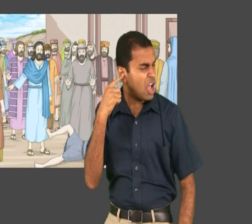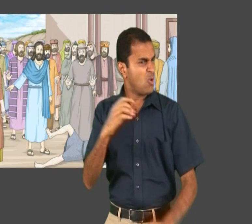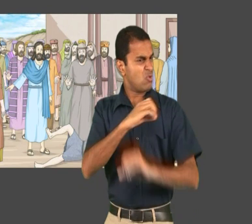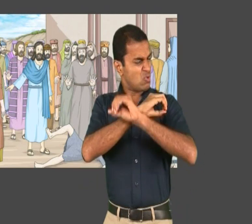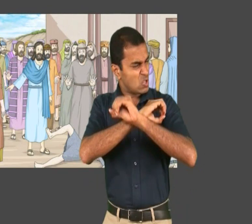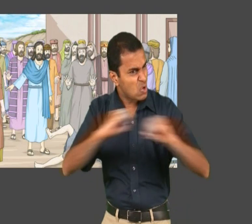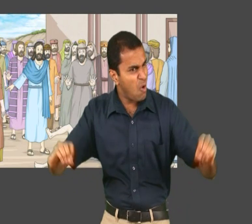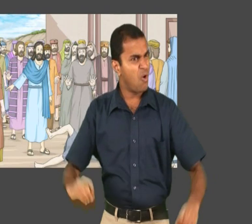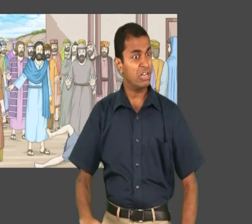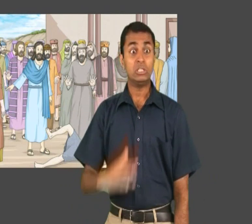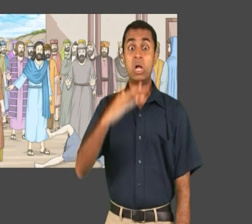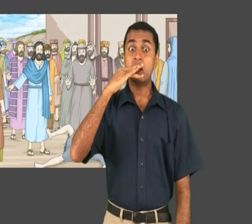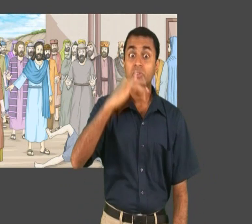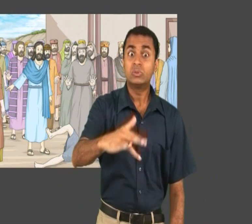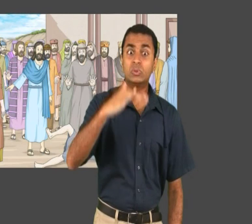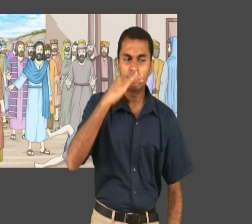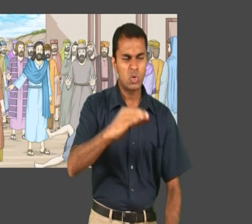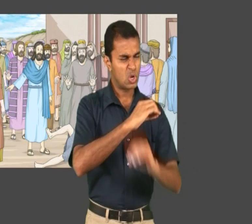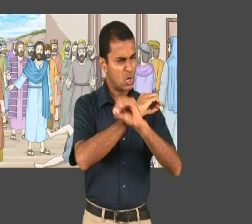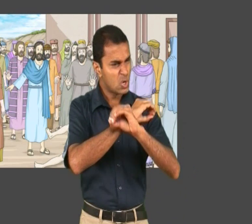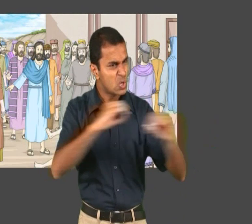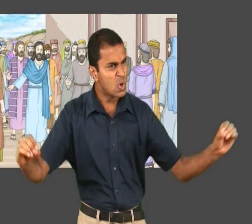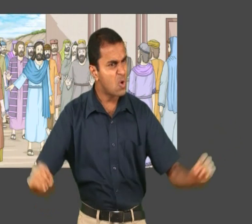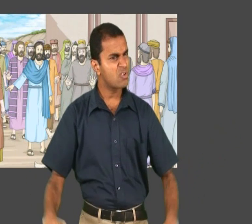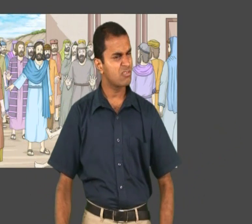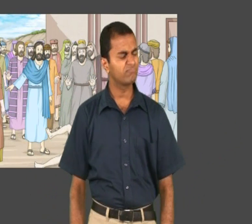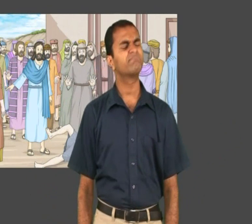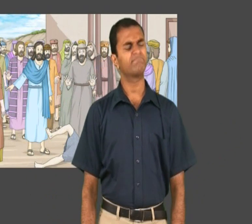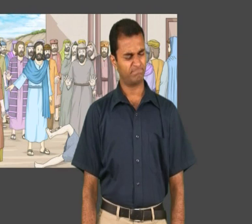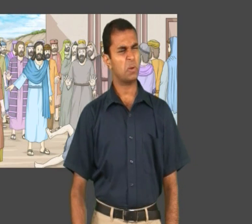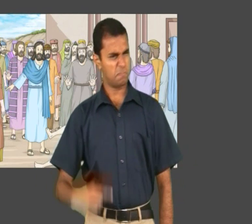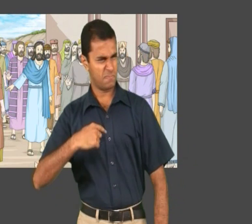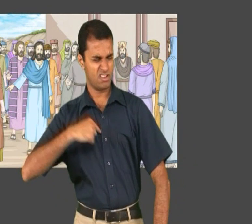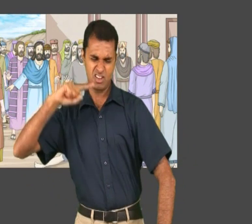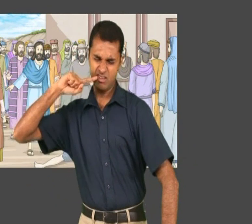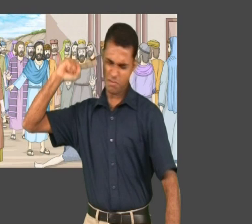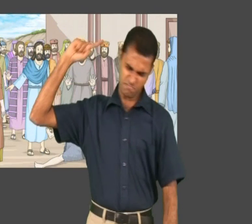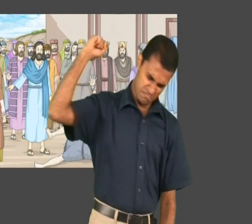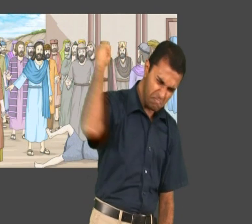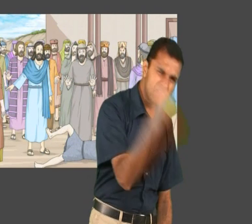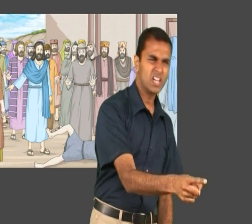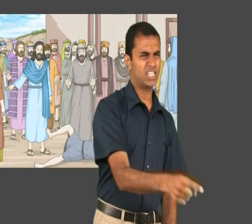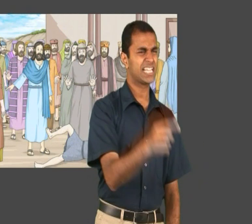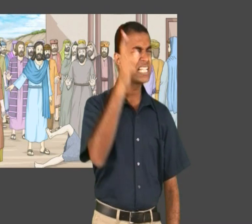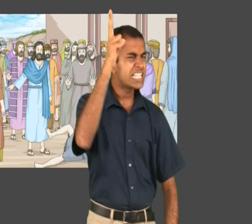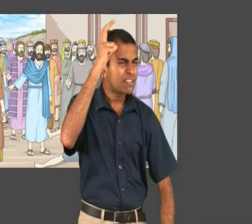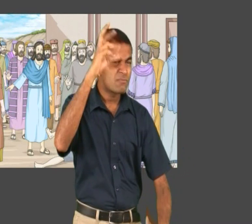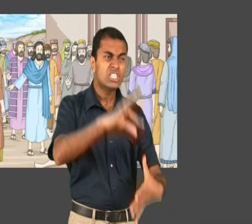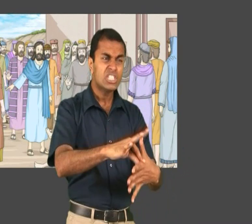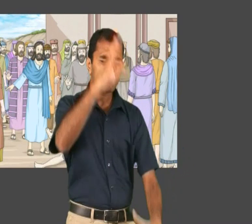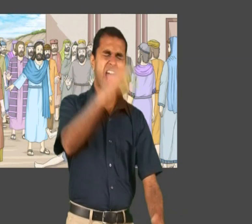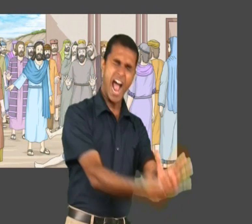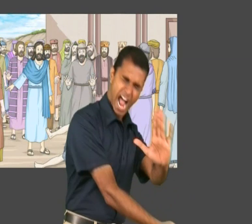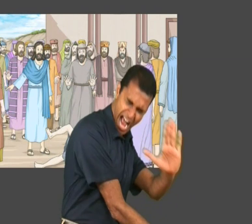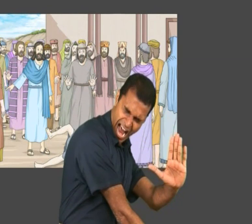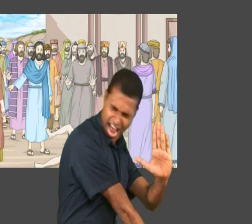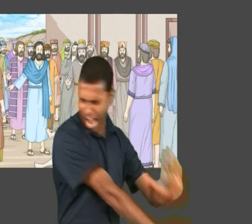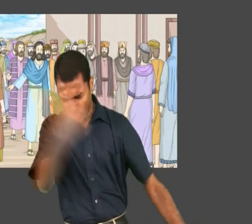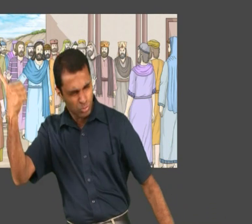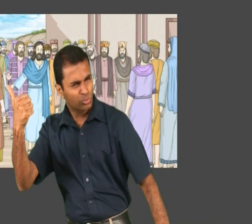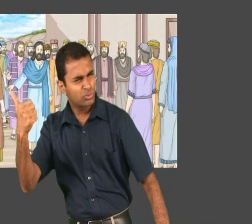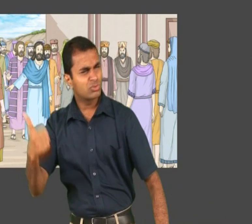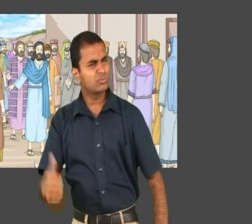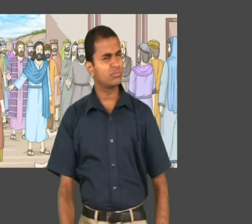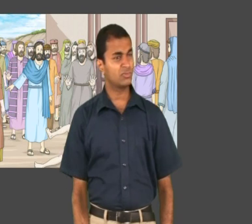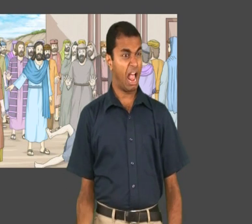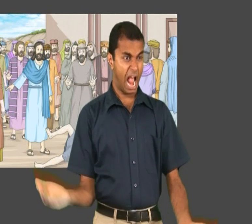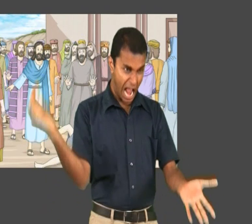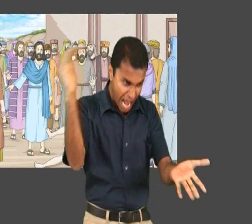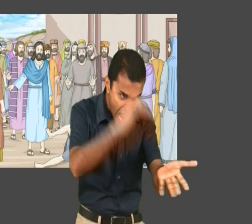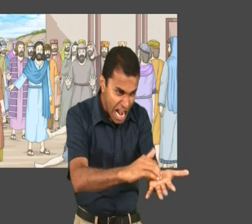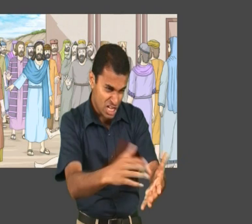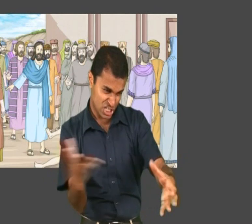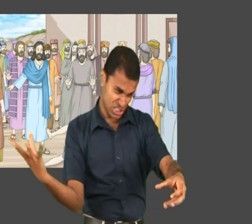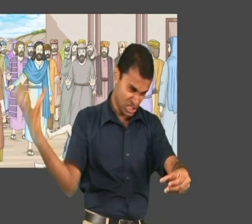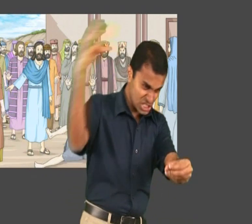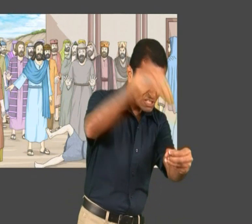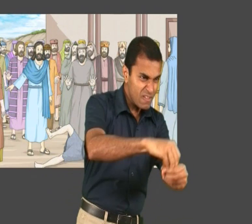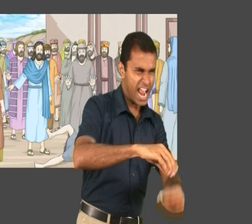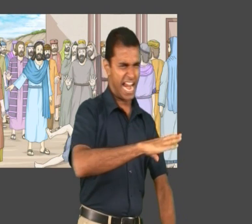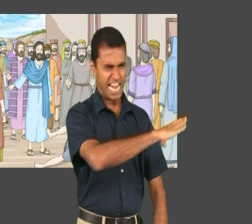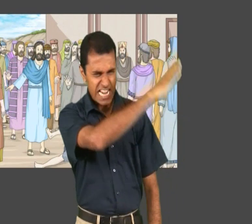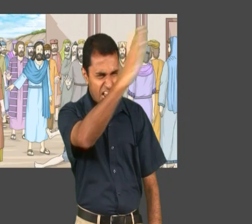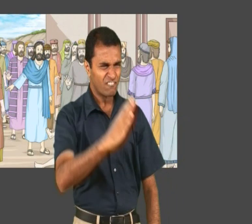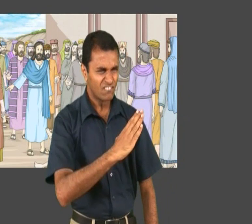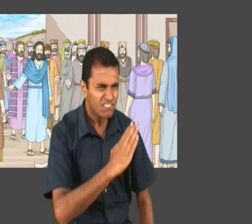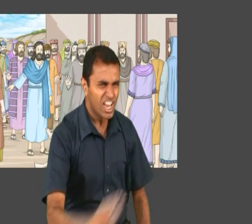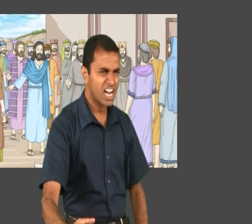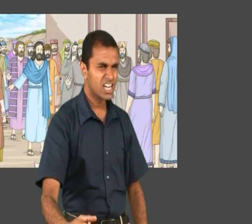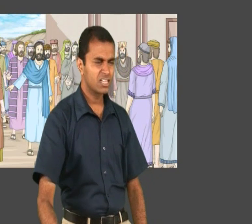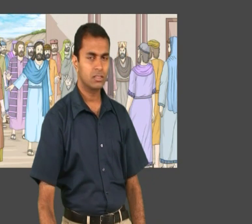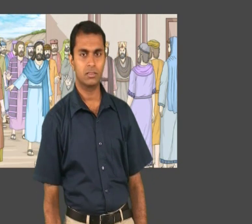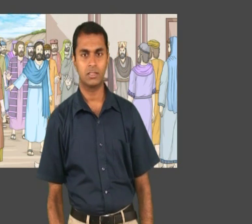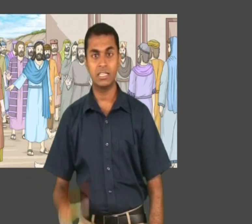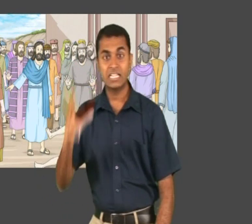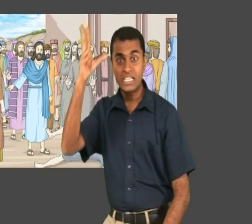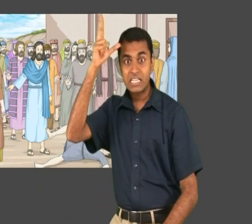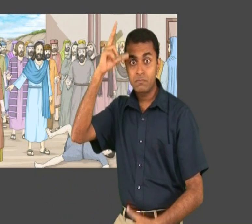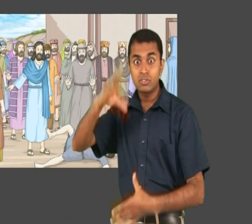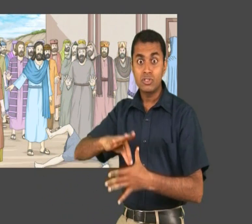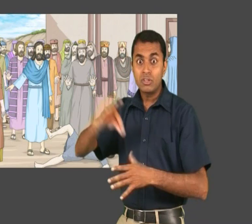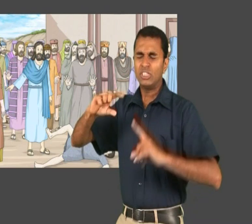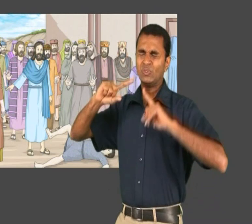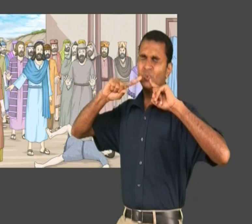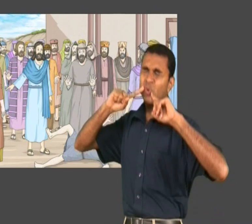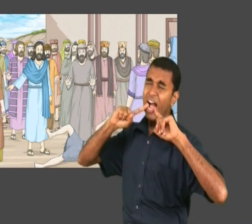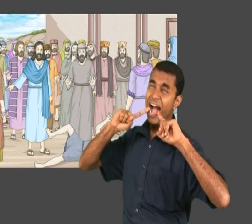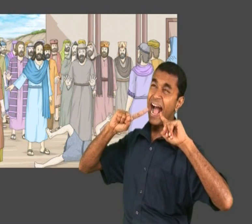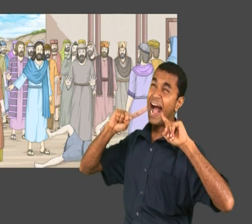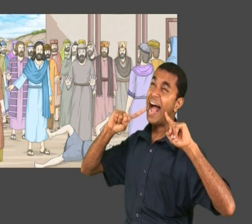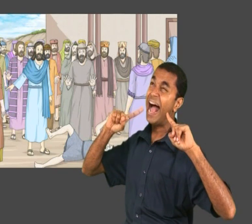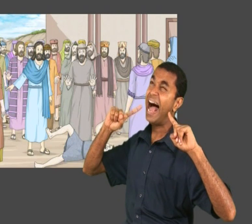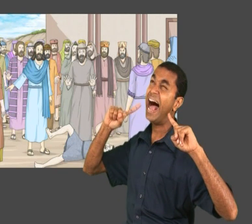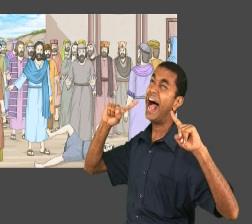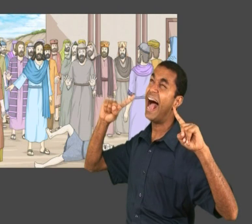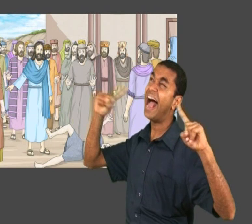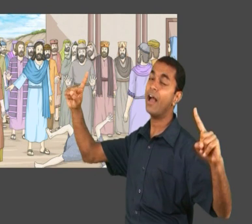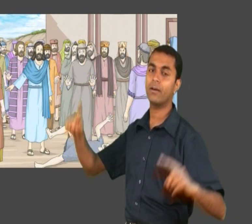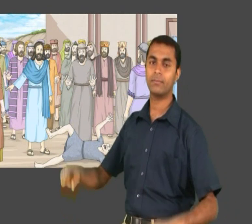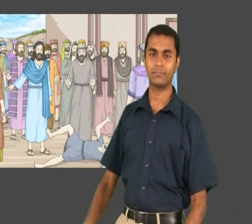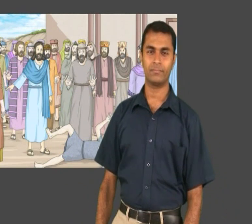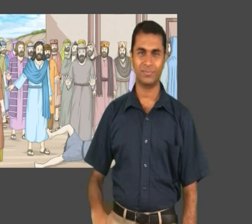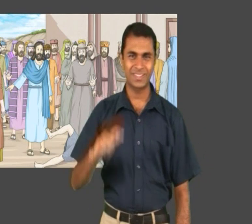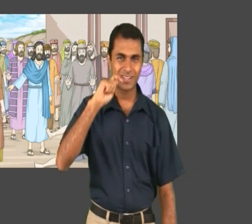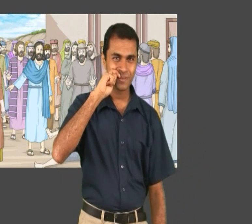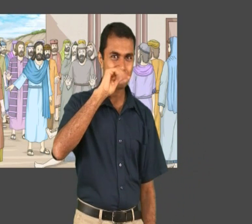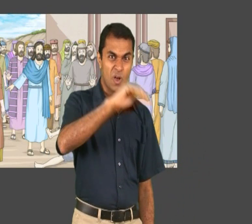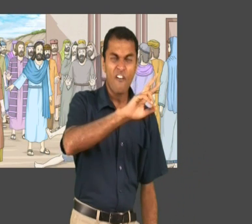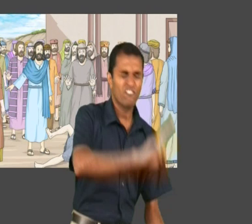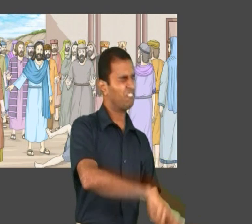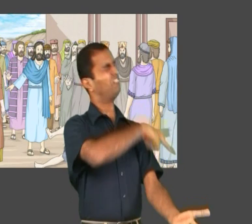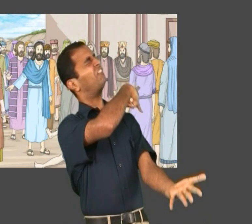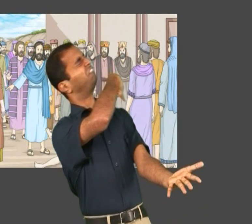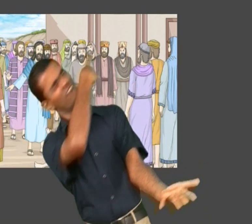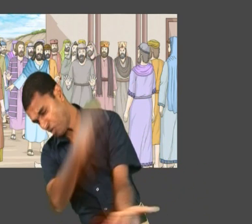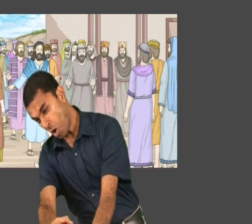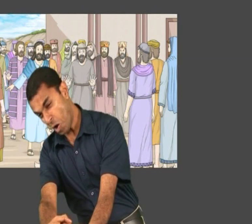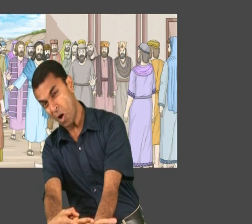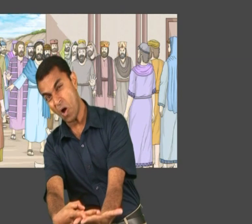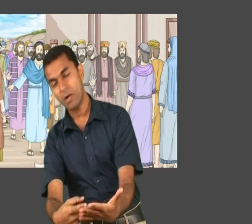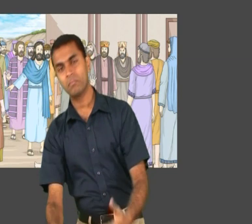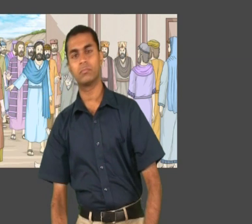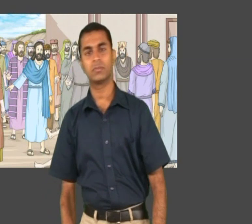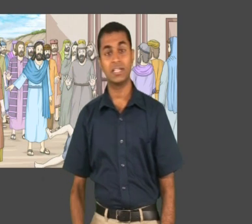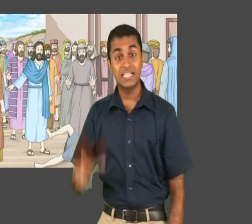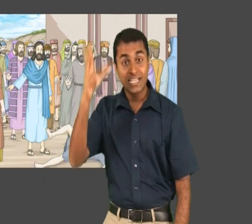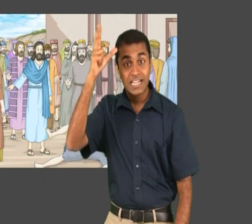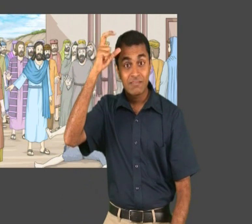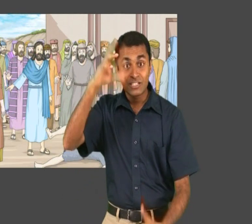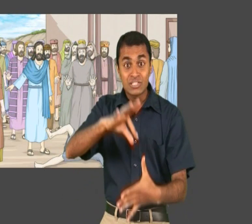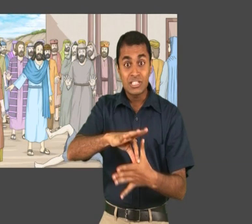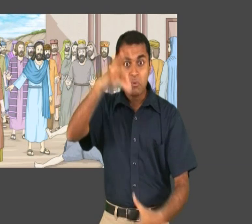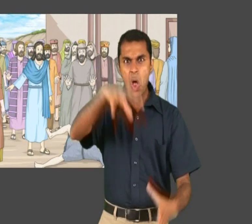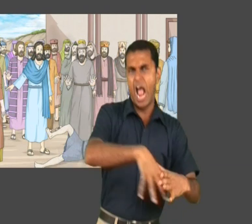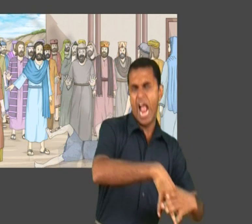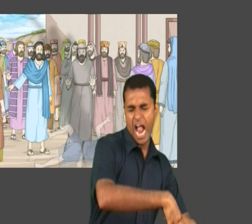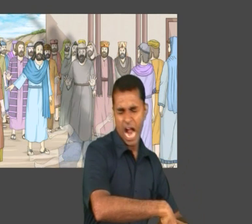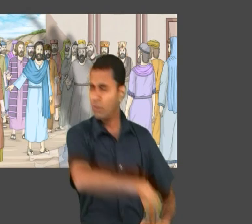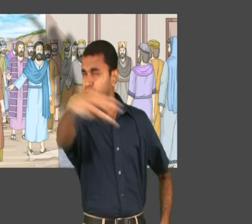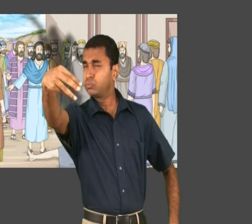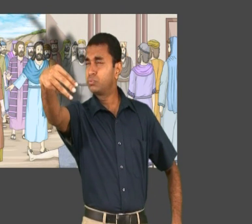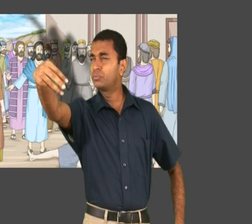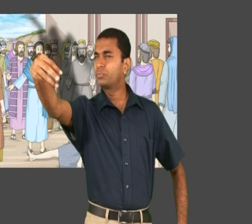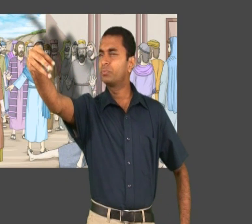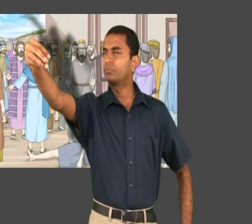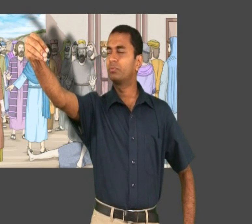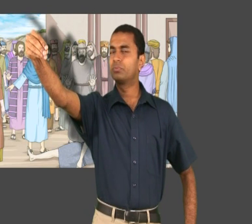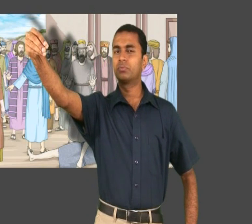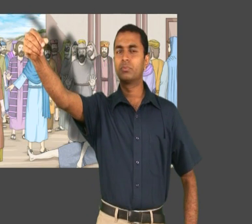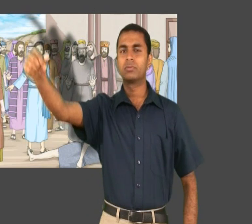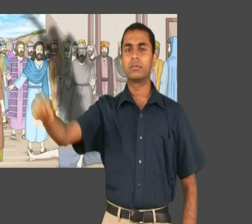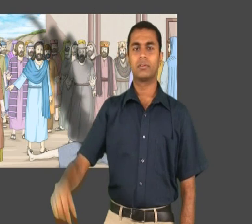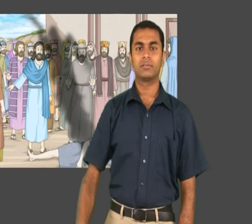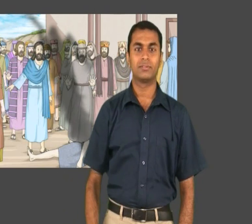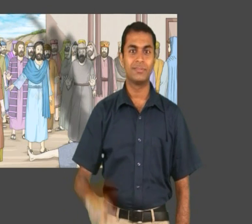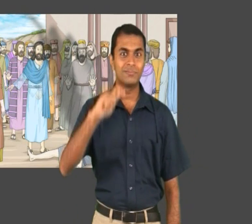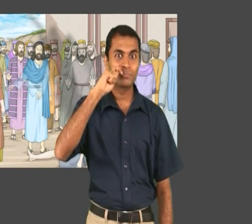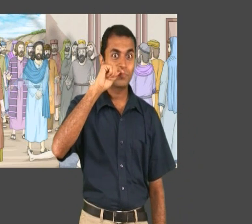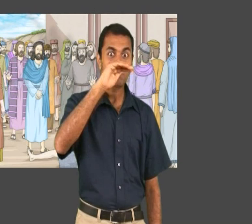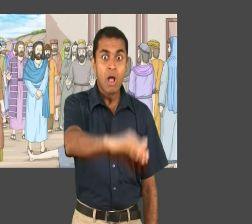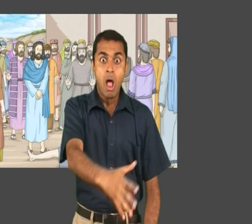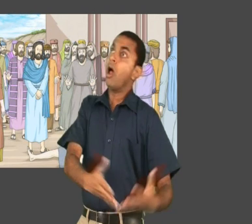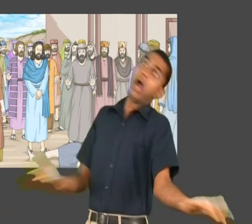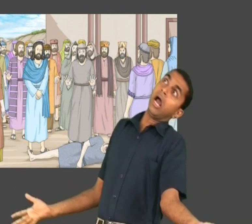“You deaf and mute spirit,” He said, “I command you to come out and never enter him again.”